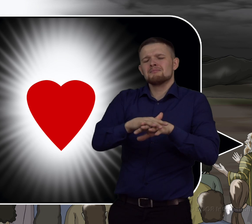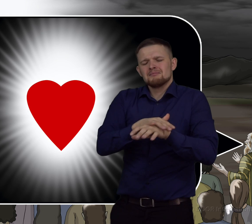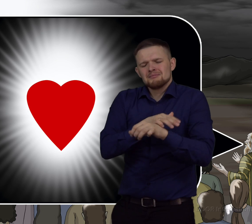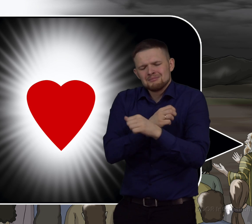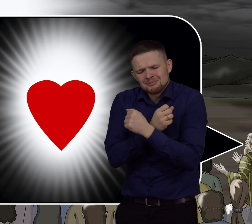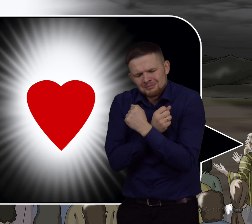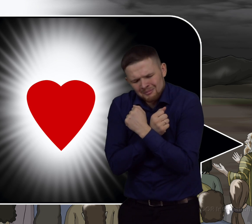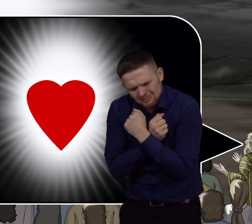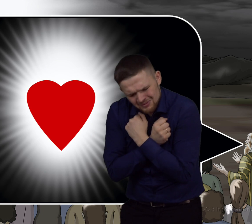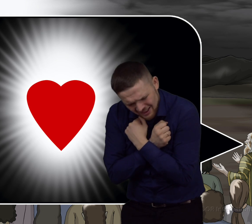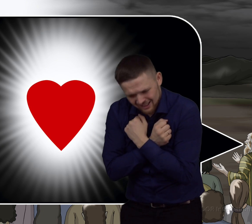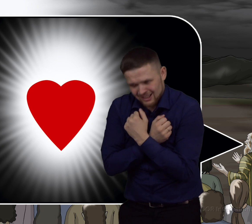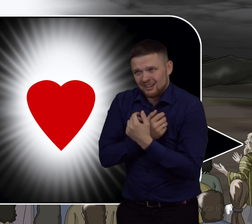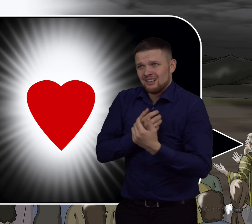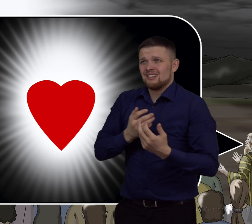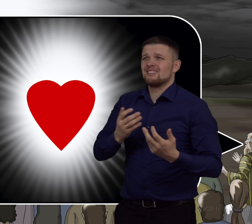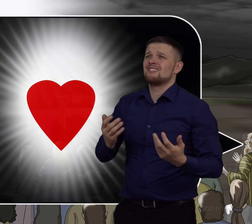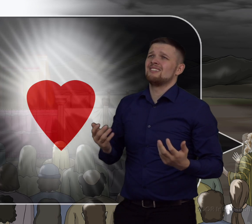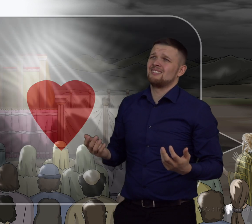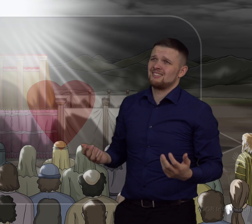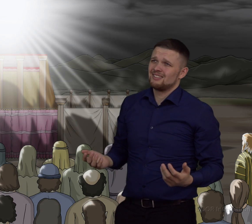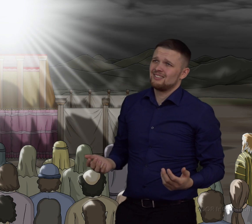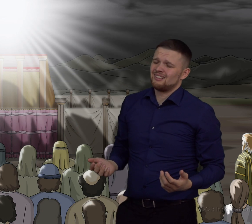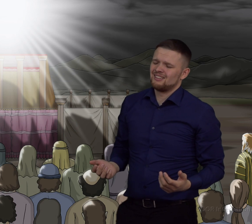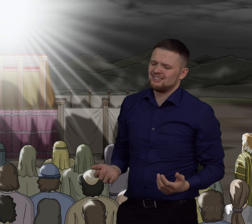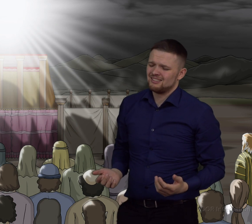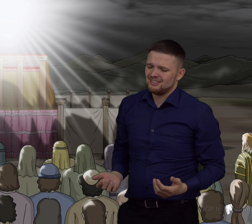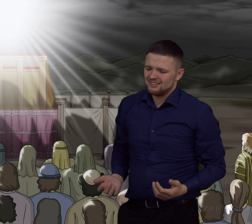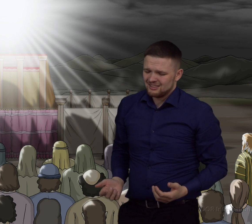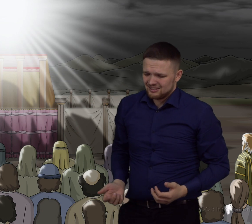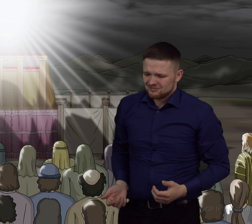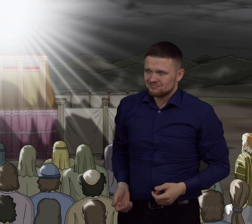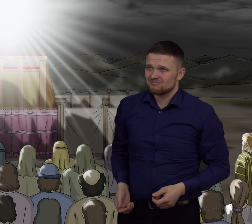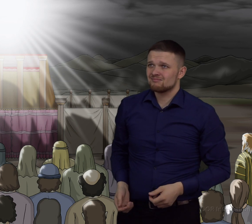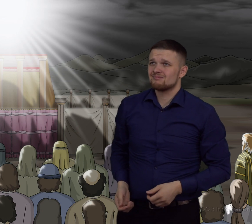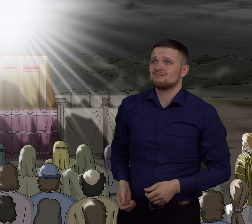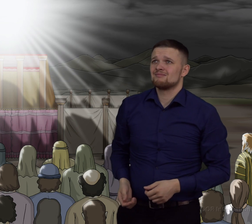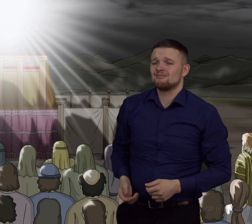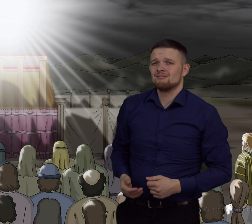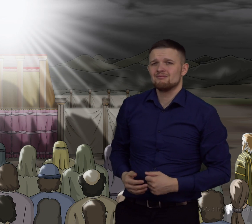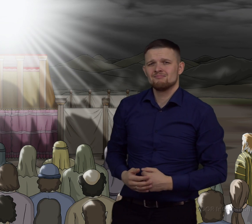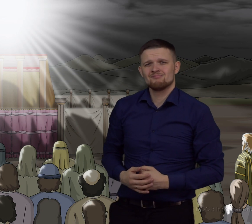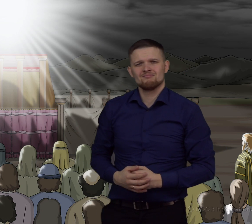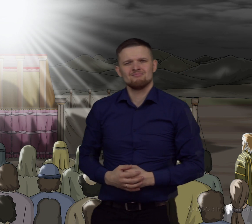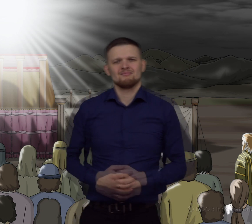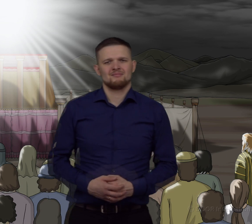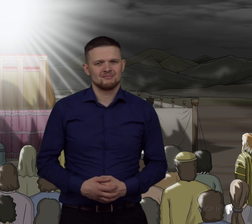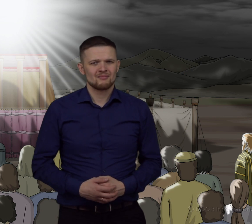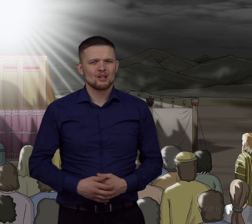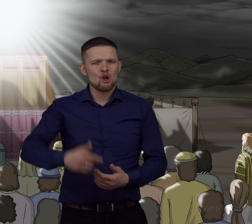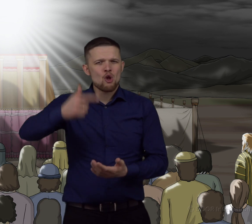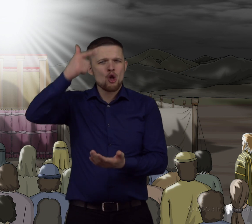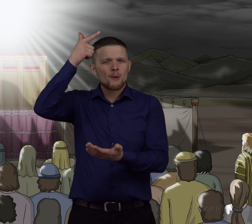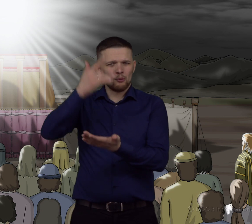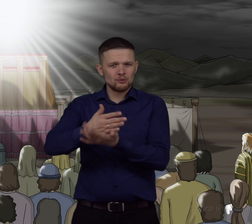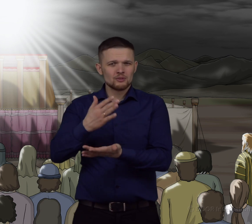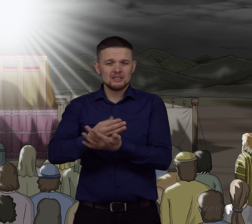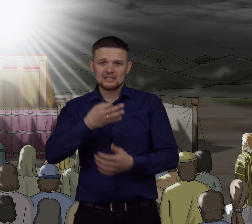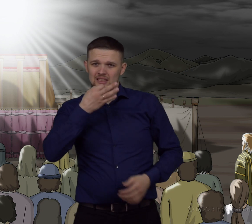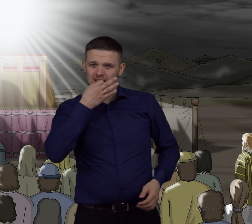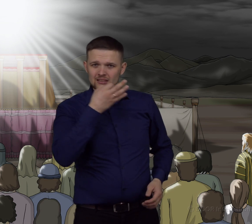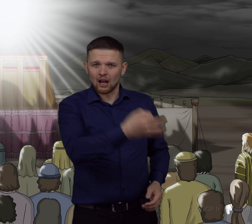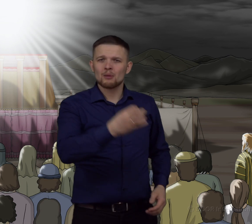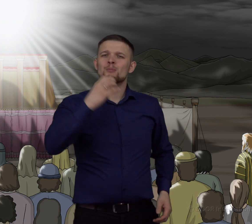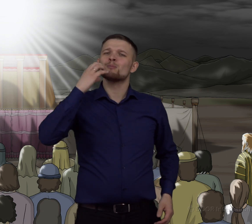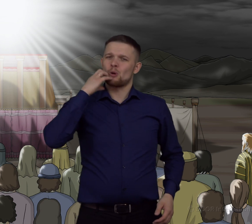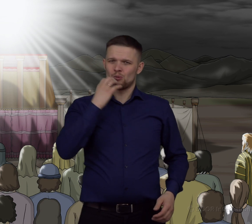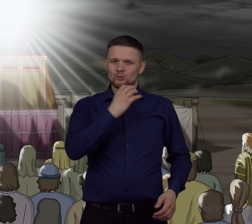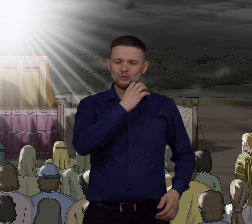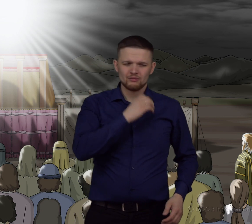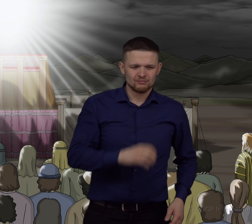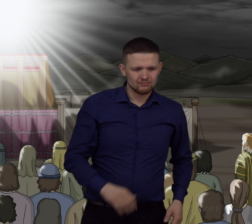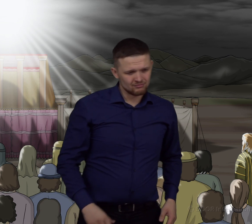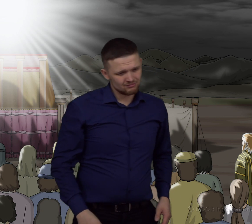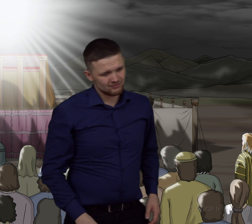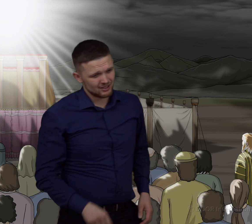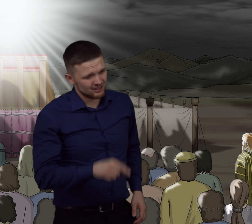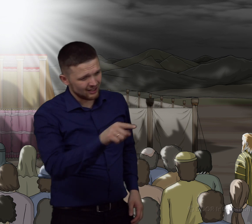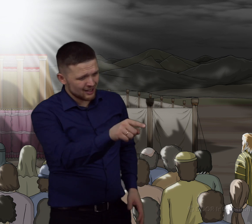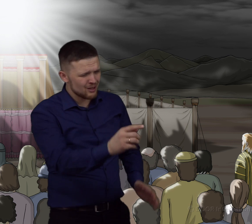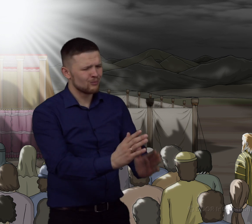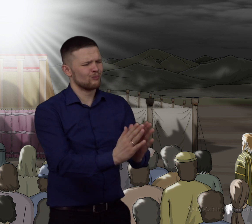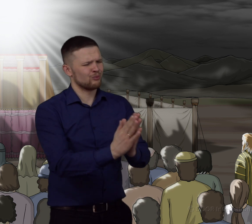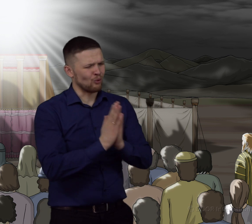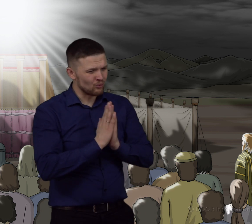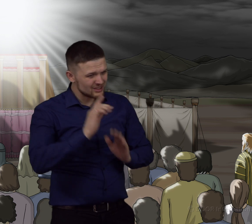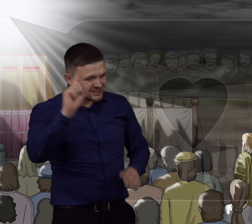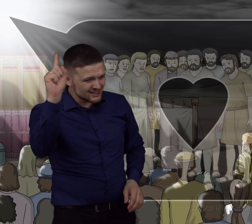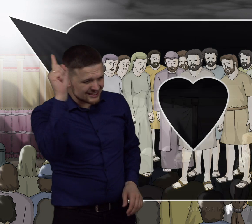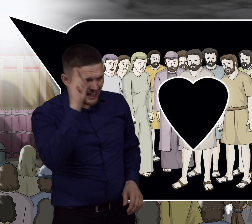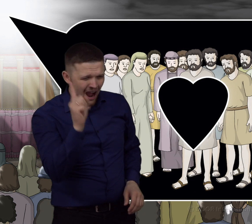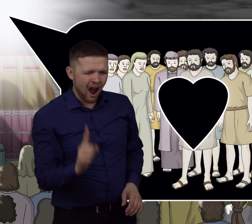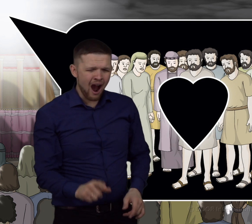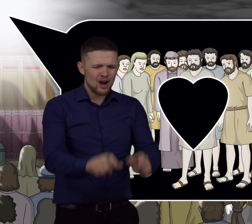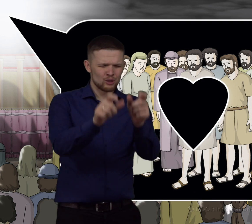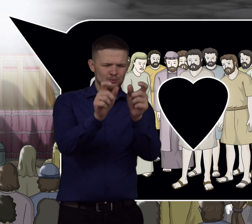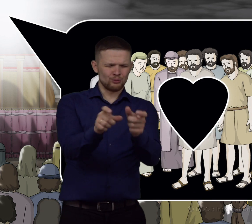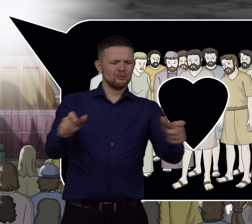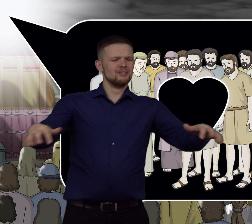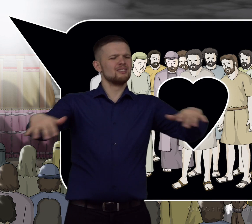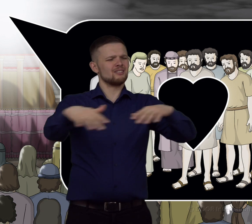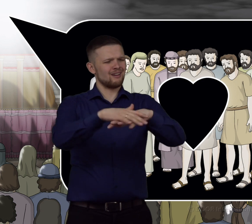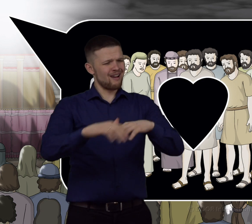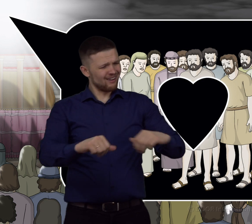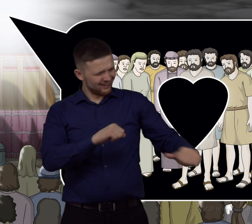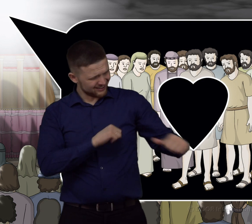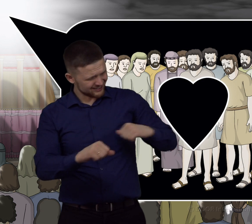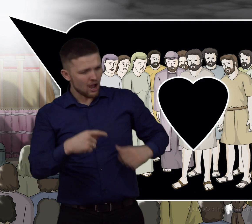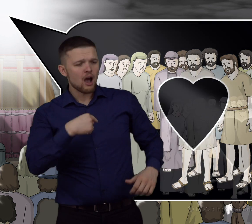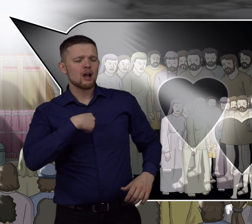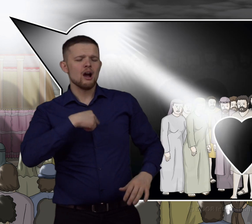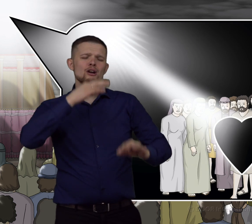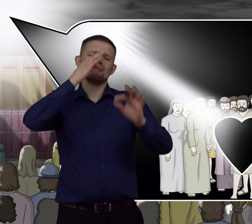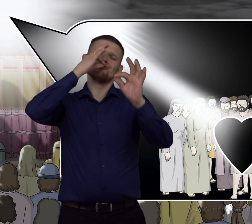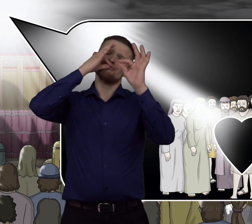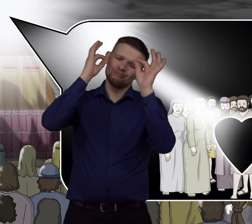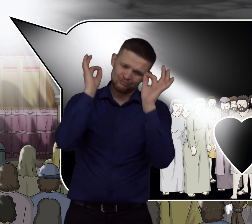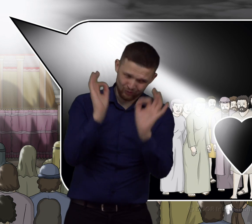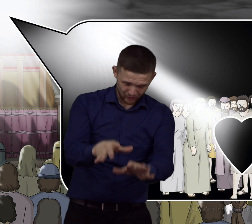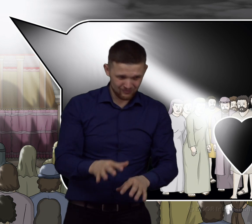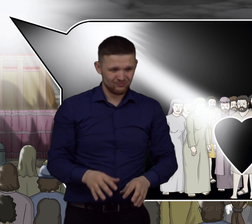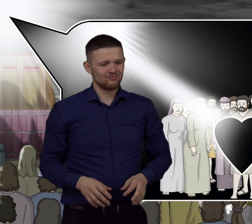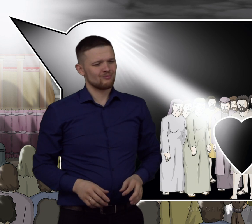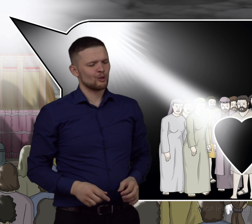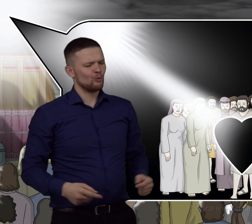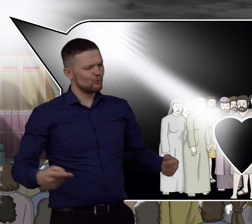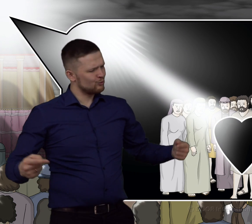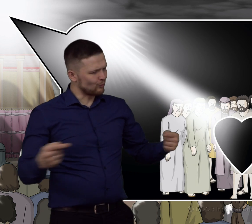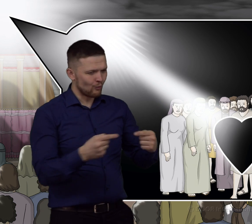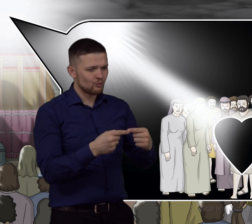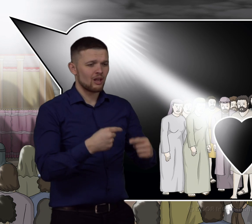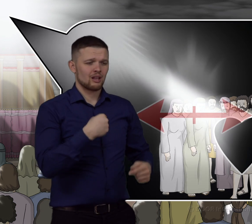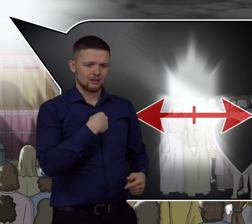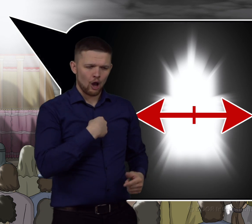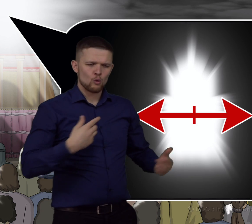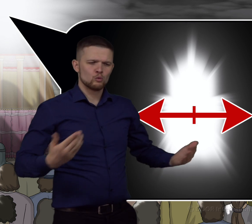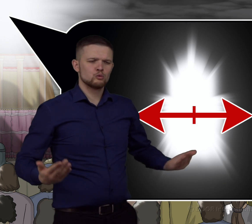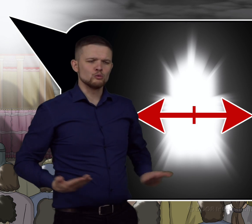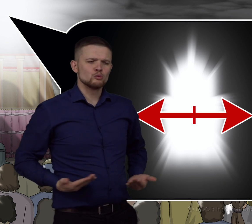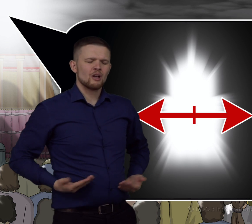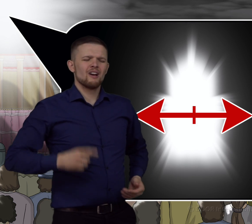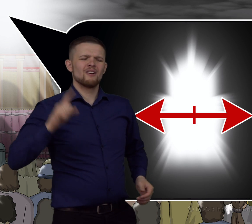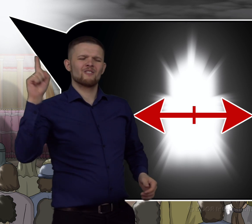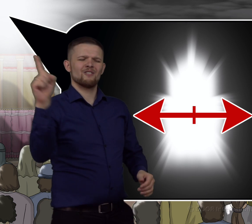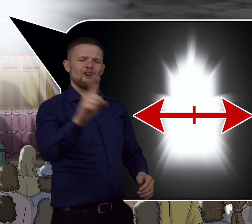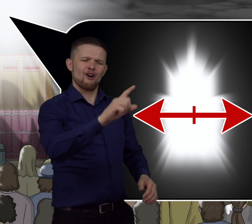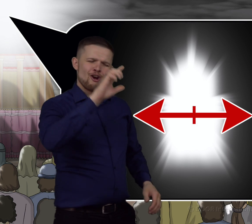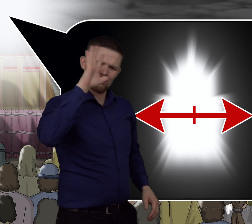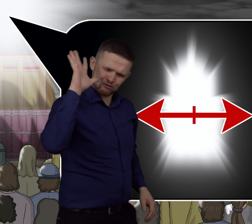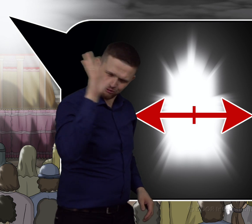“I have pardoned them as you requested,” the LORD replied.